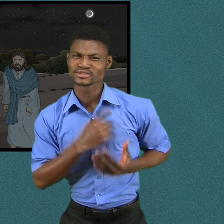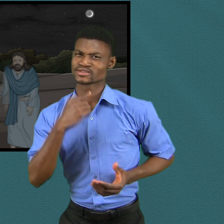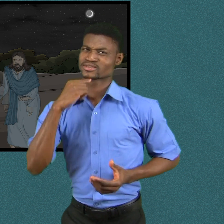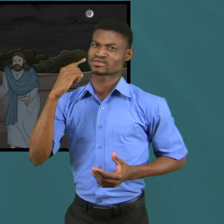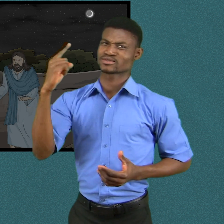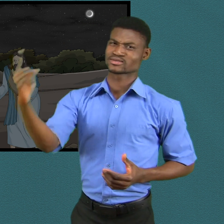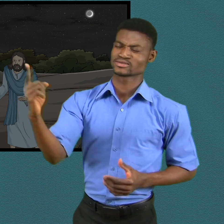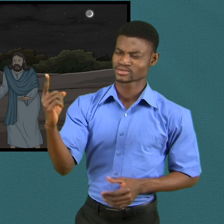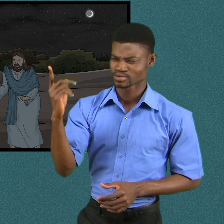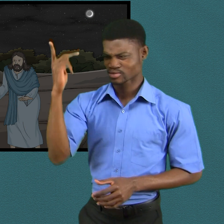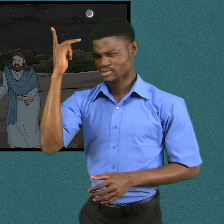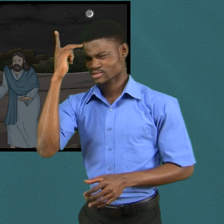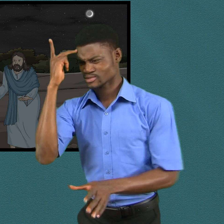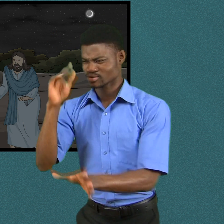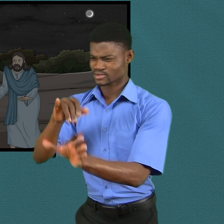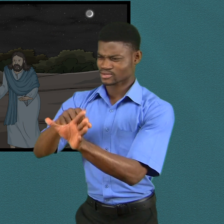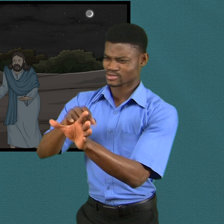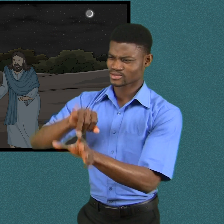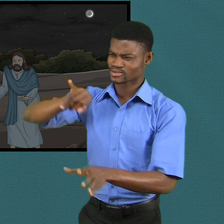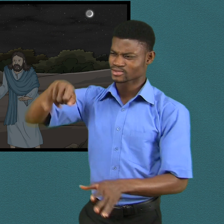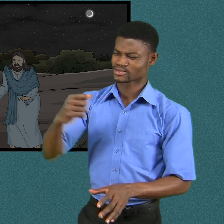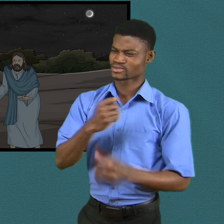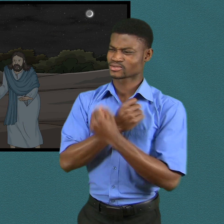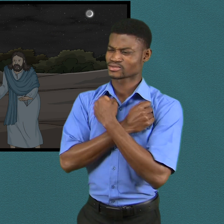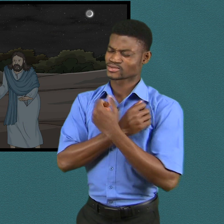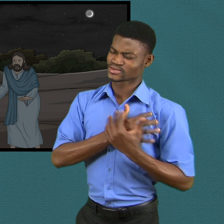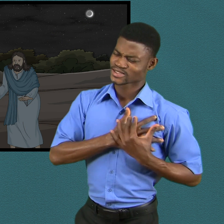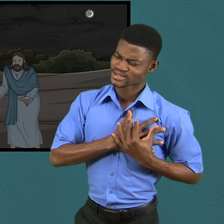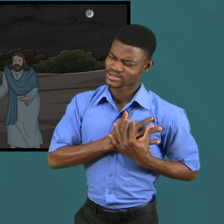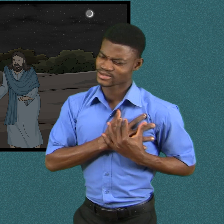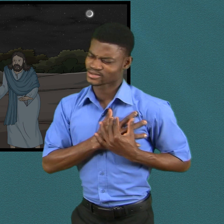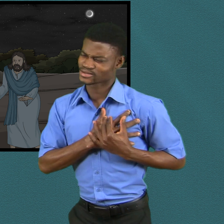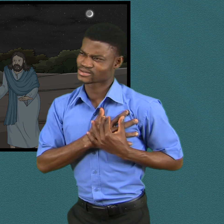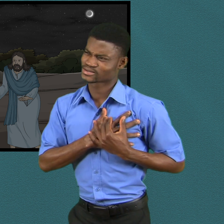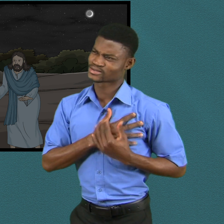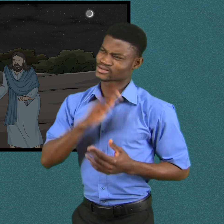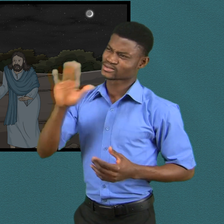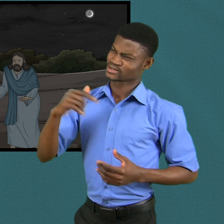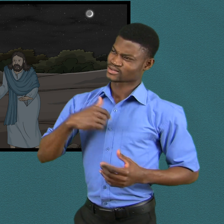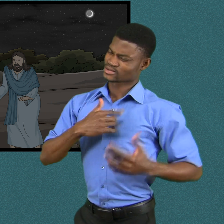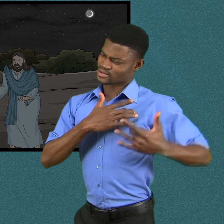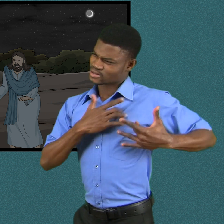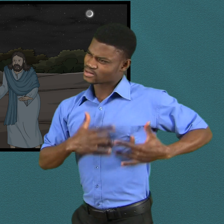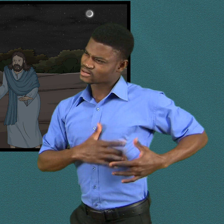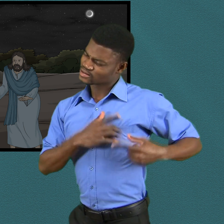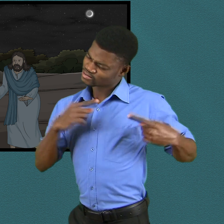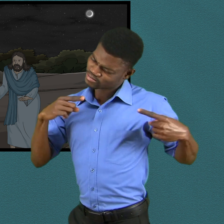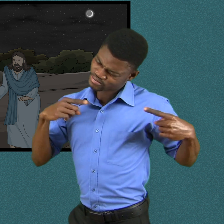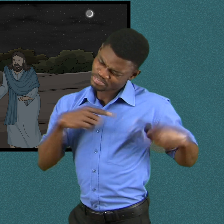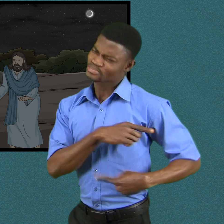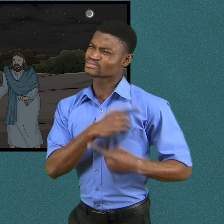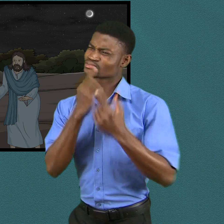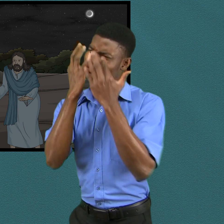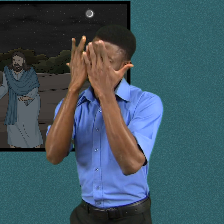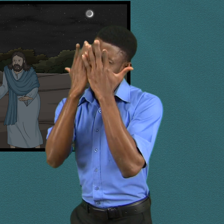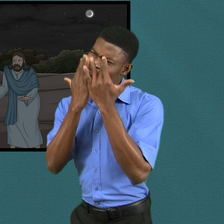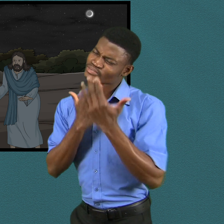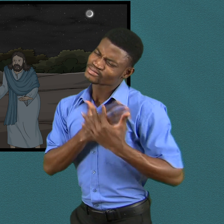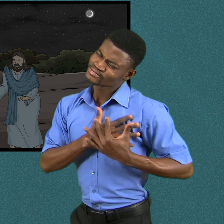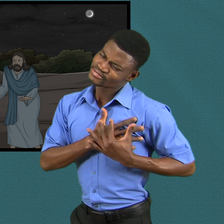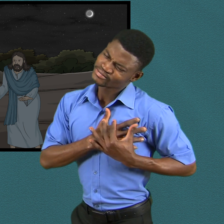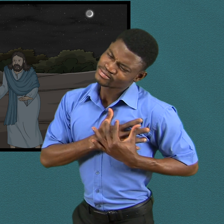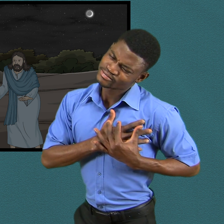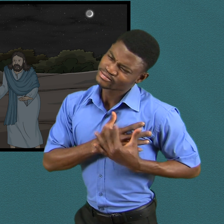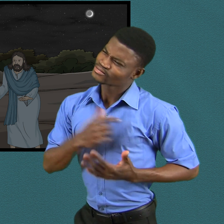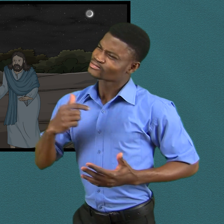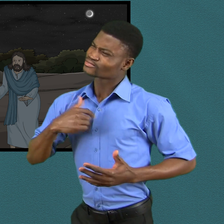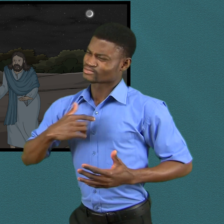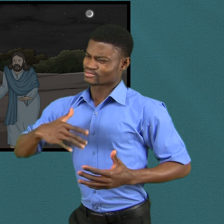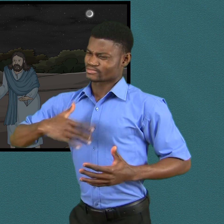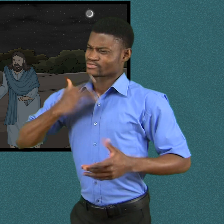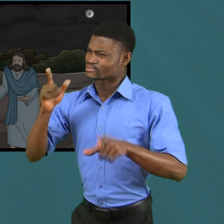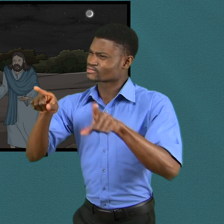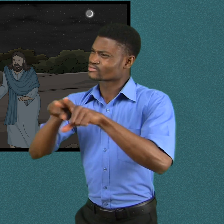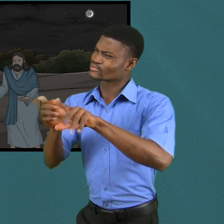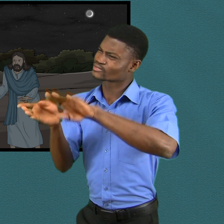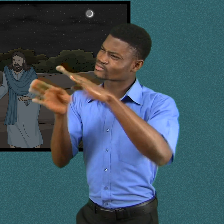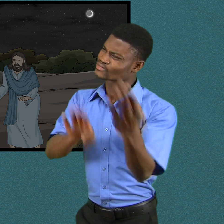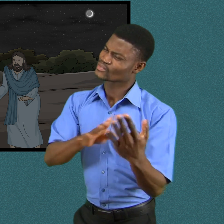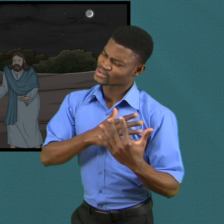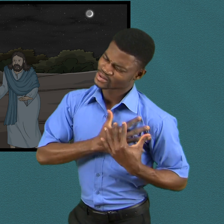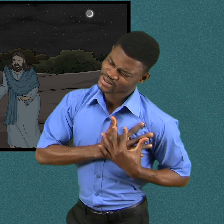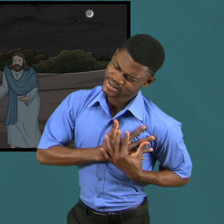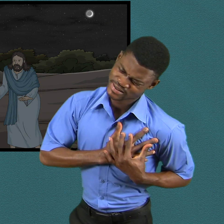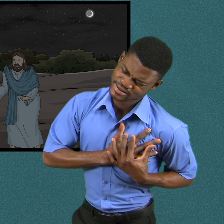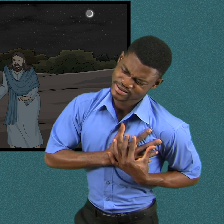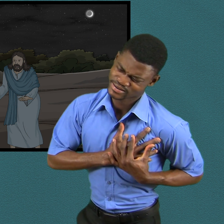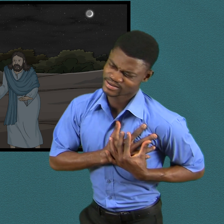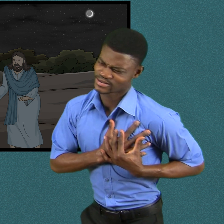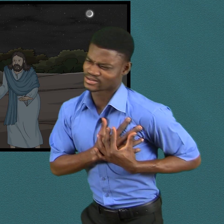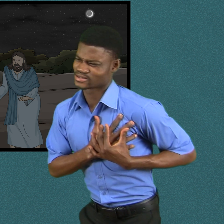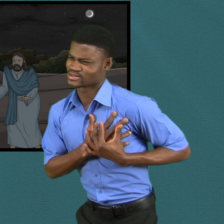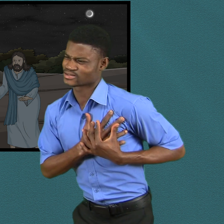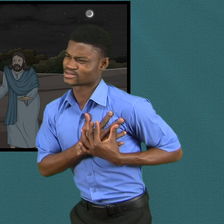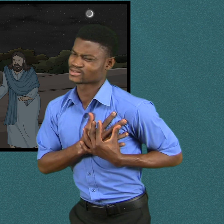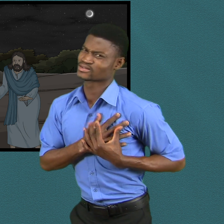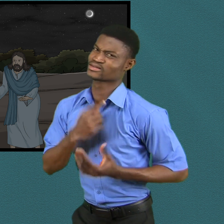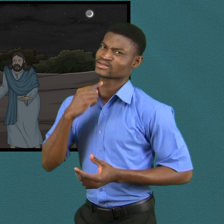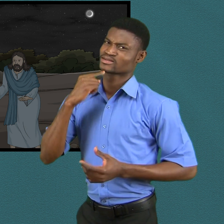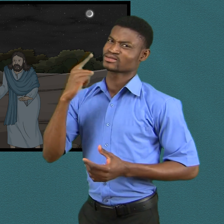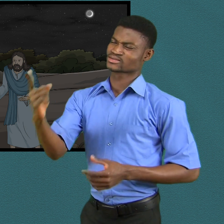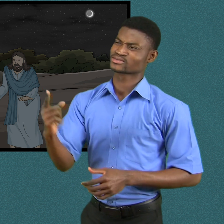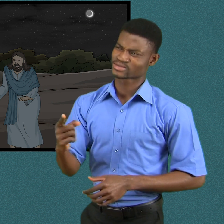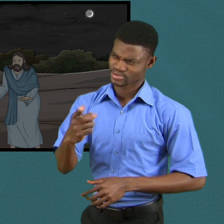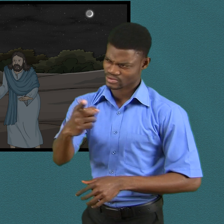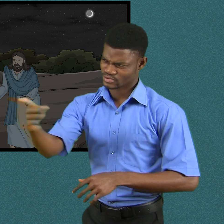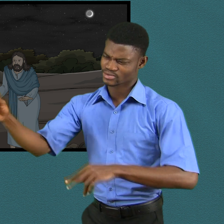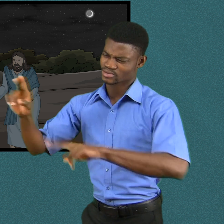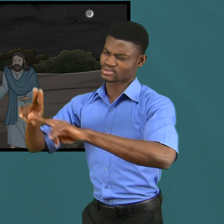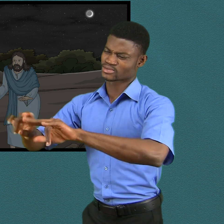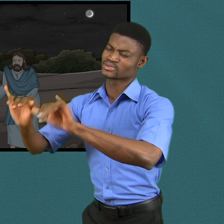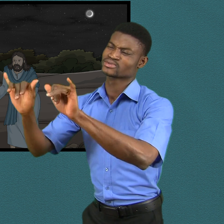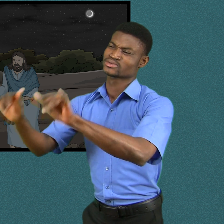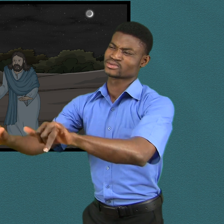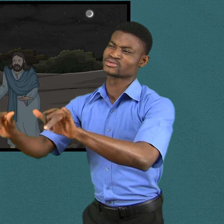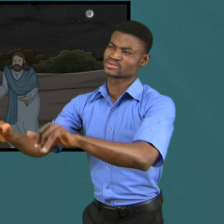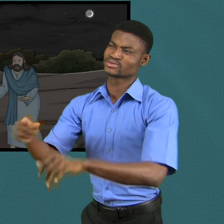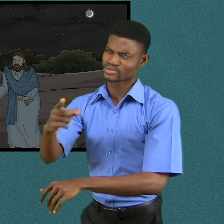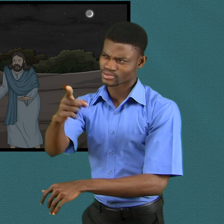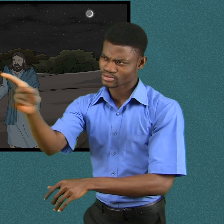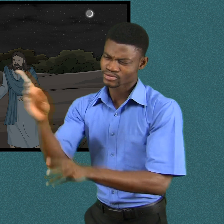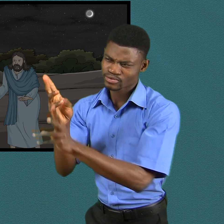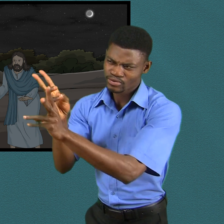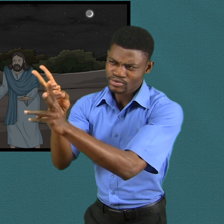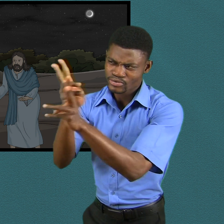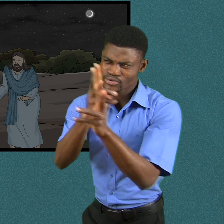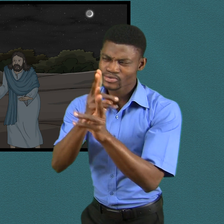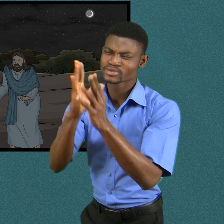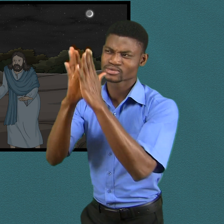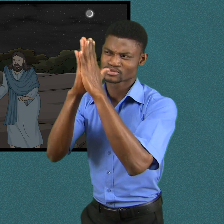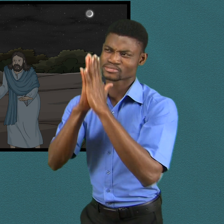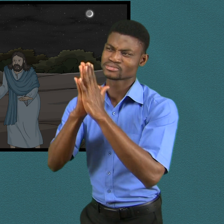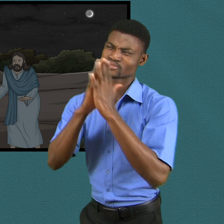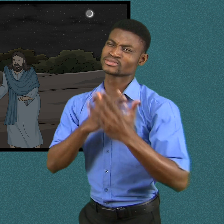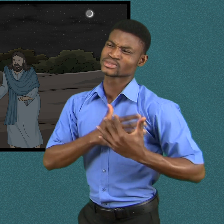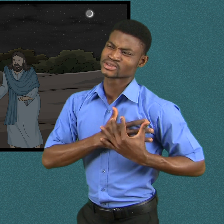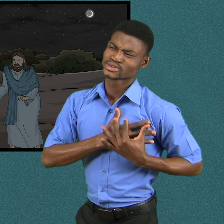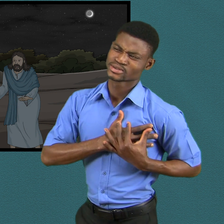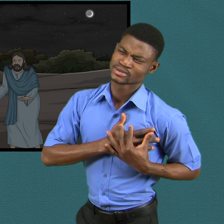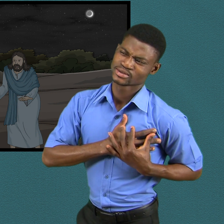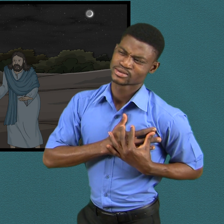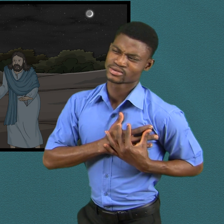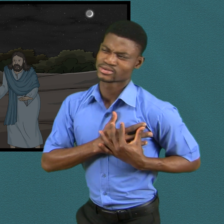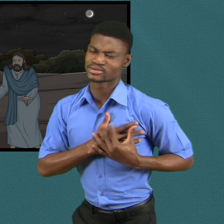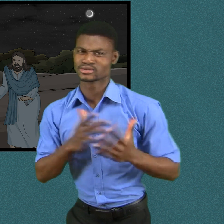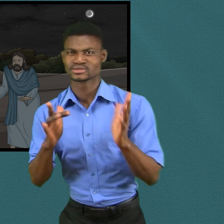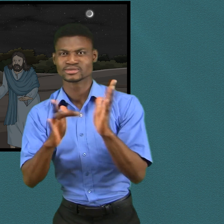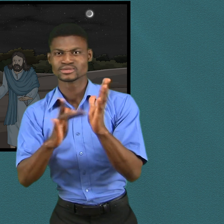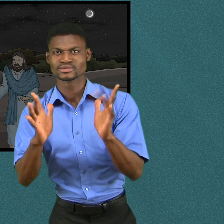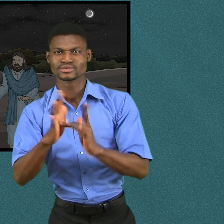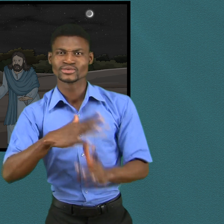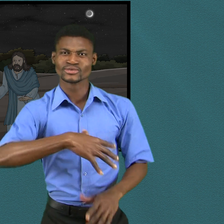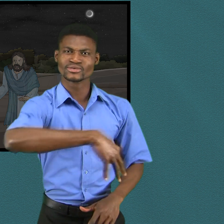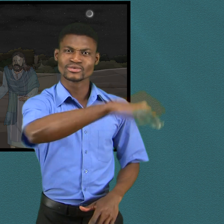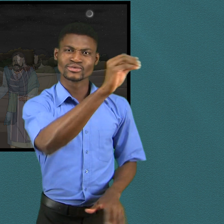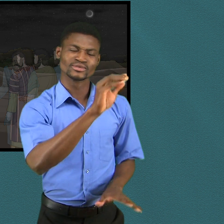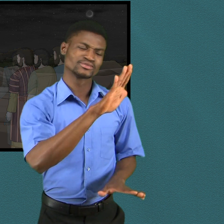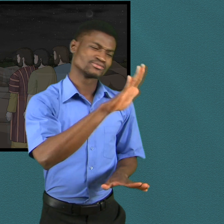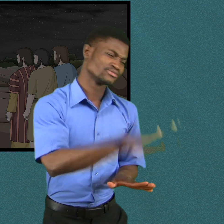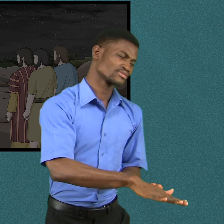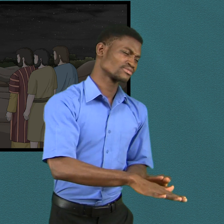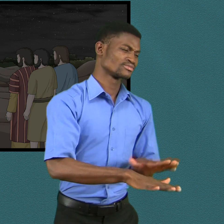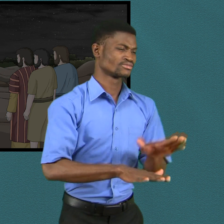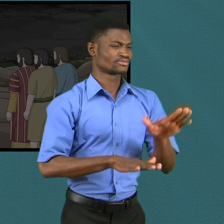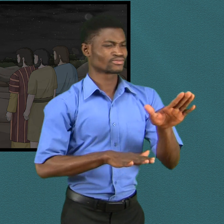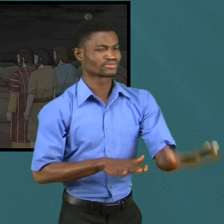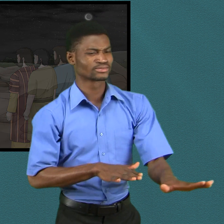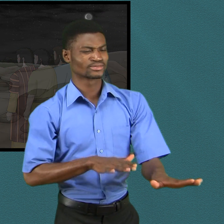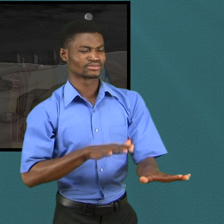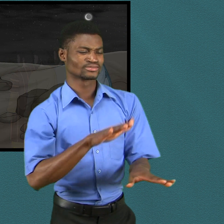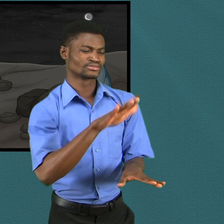Then He said to them, “My soul is consumed with sorrow to the point of death. Stay here and keep watch with Me.”